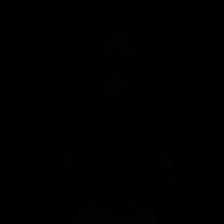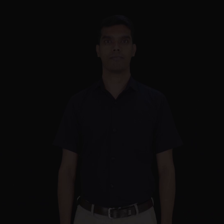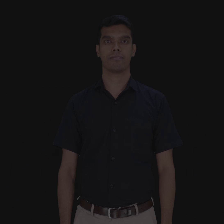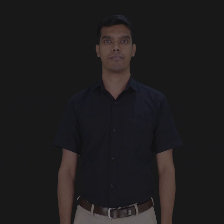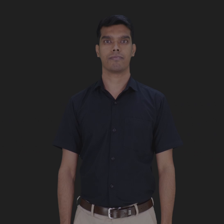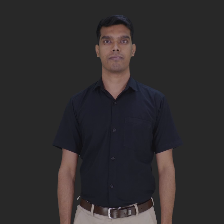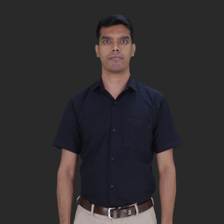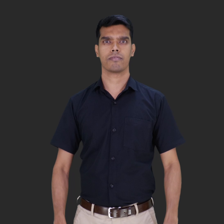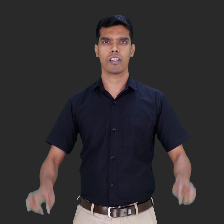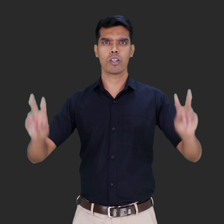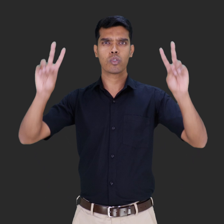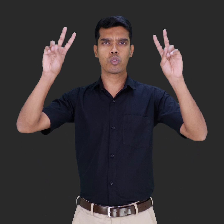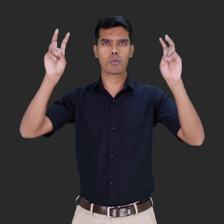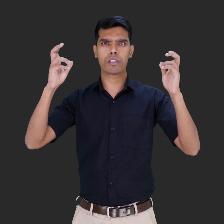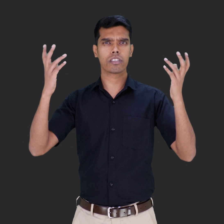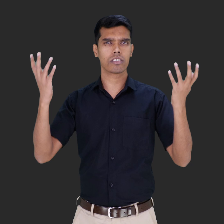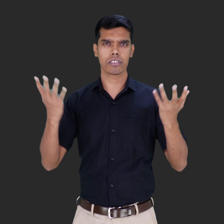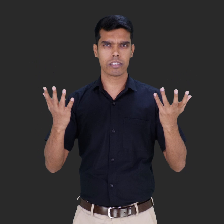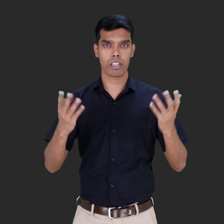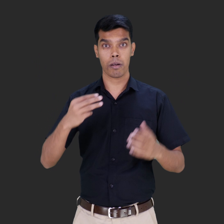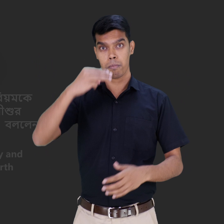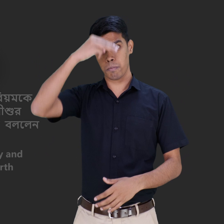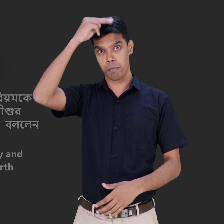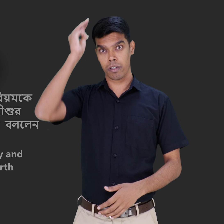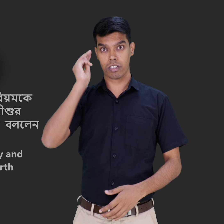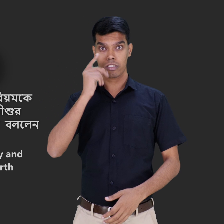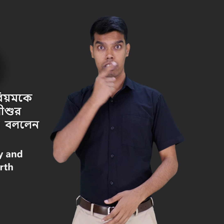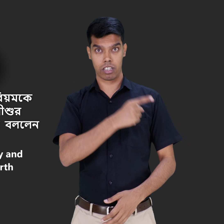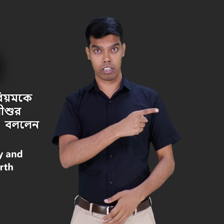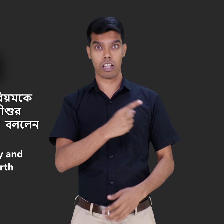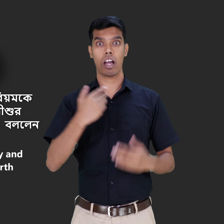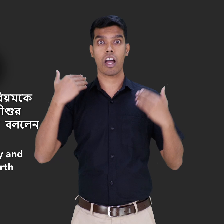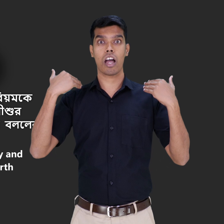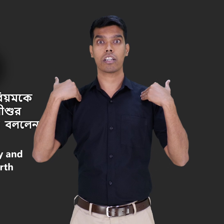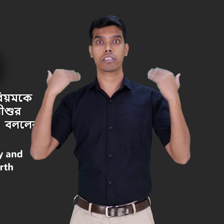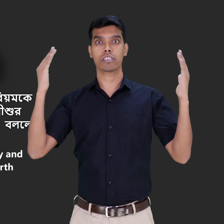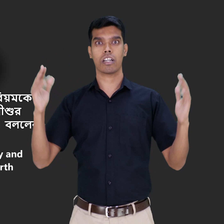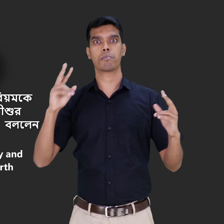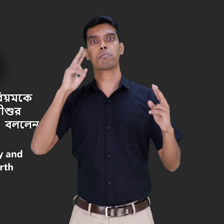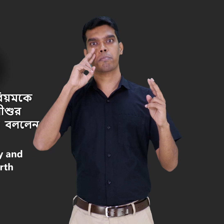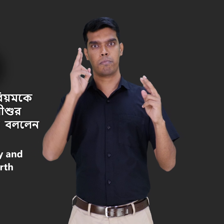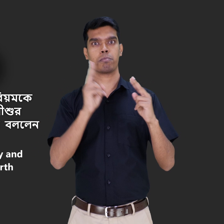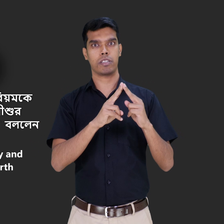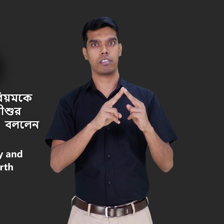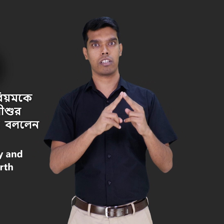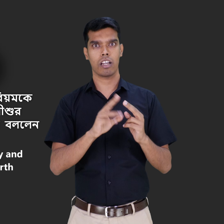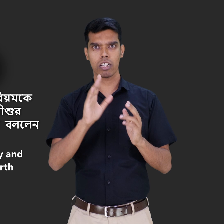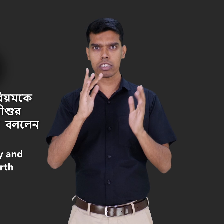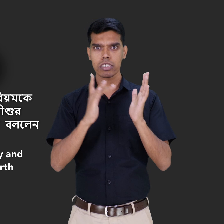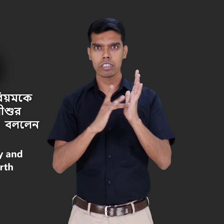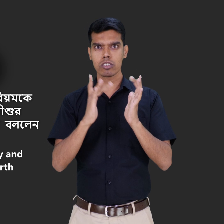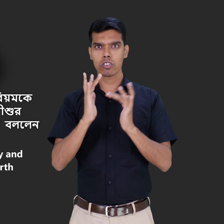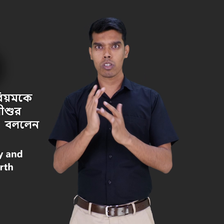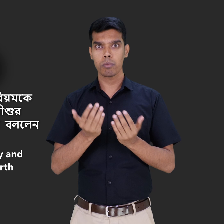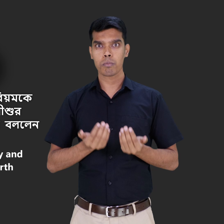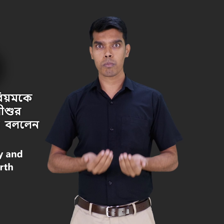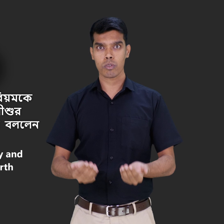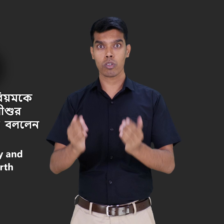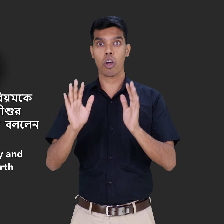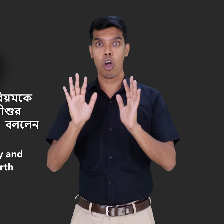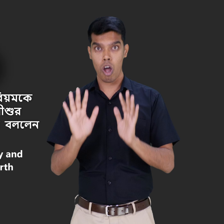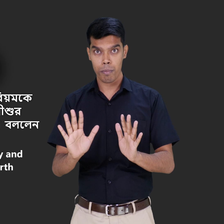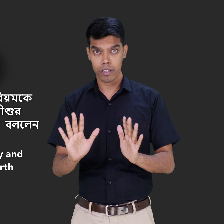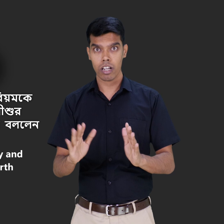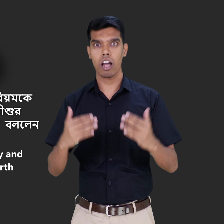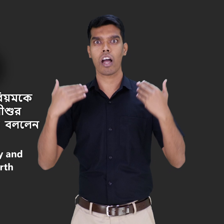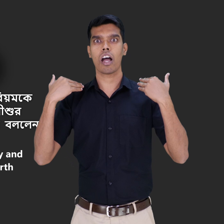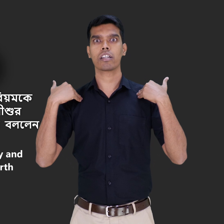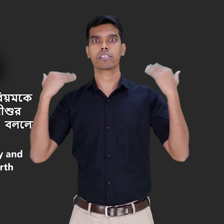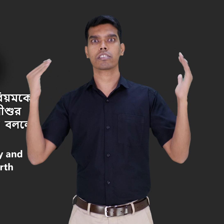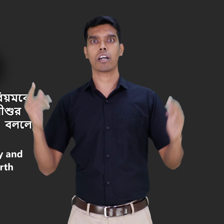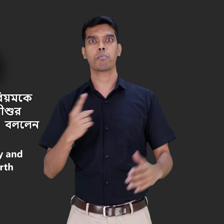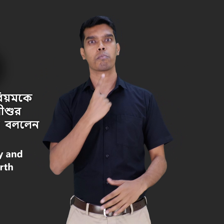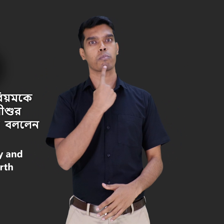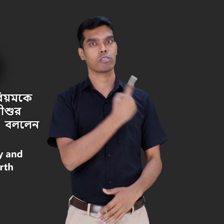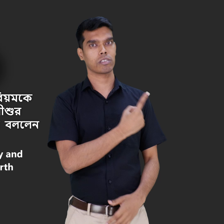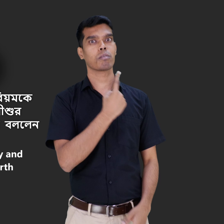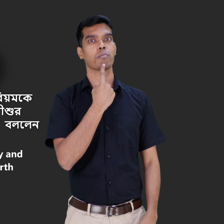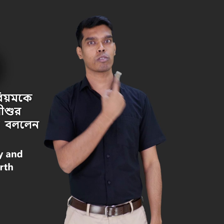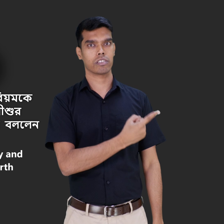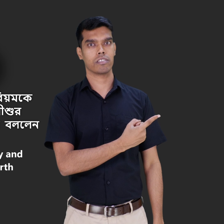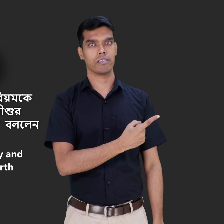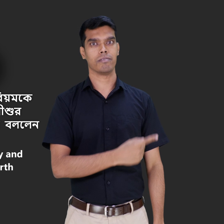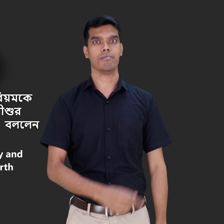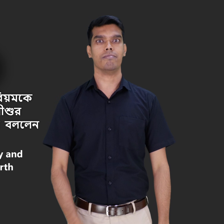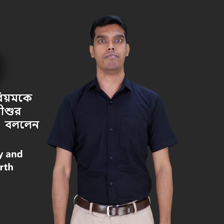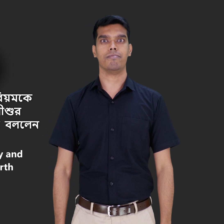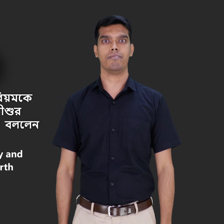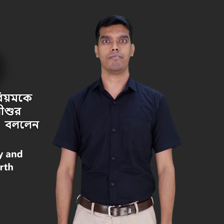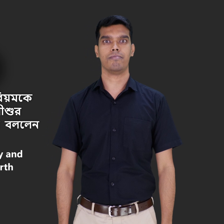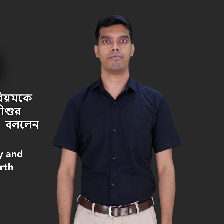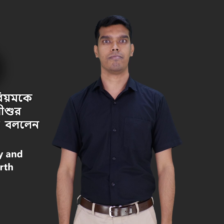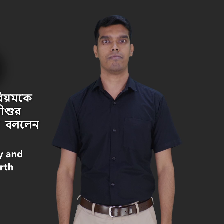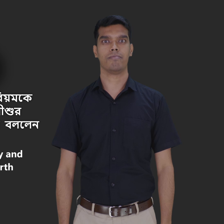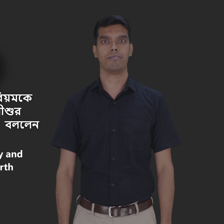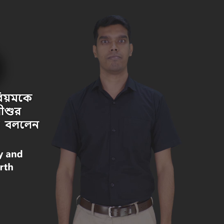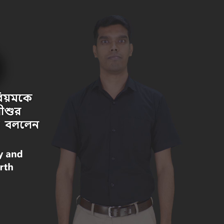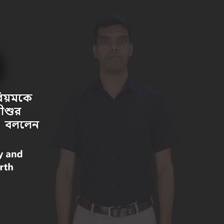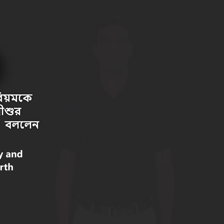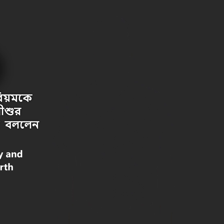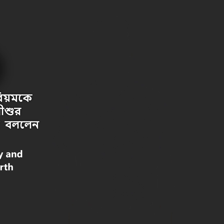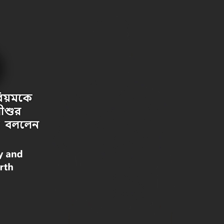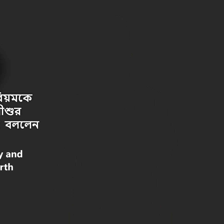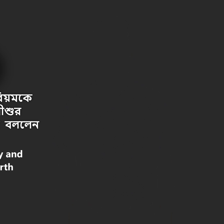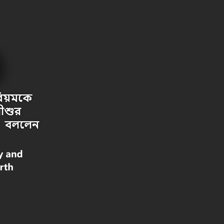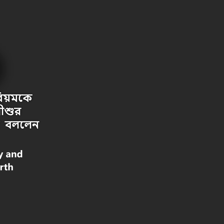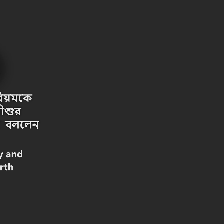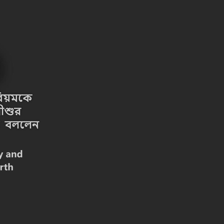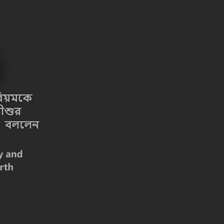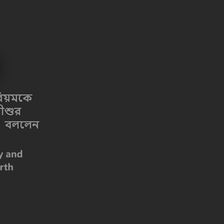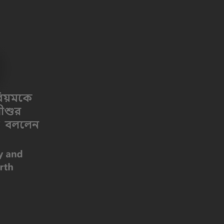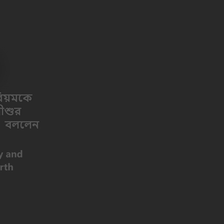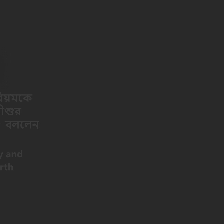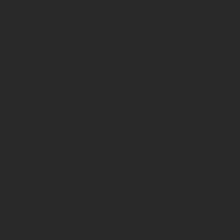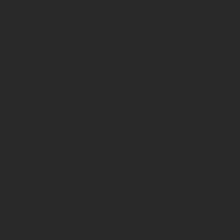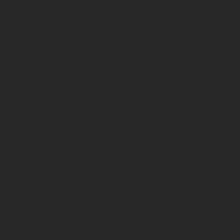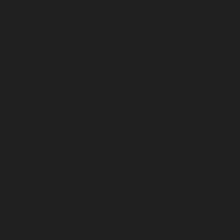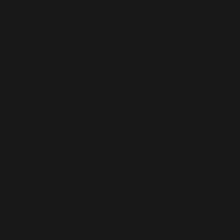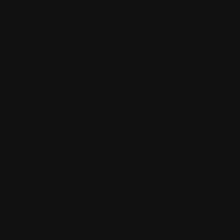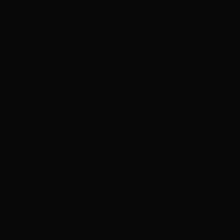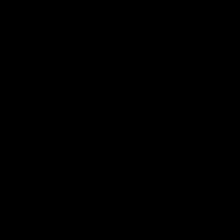An angel meets Mary and foretells Jesus' birth